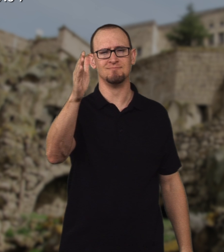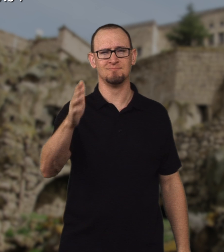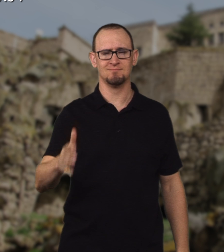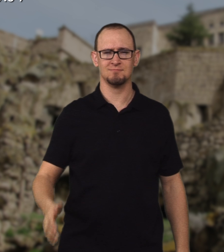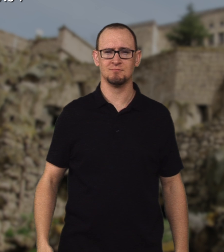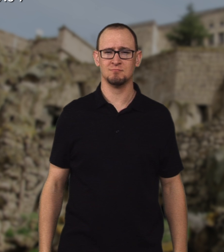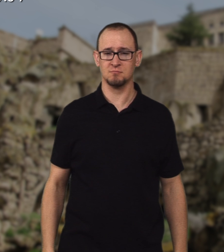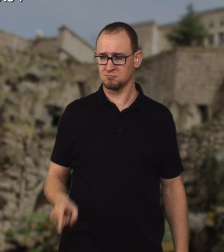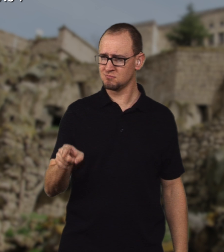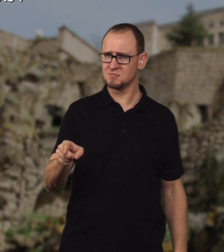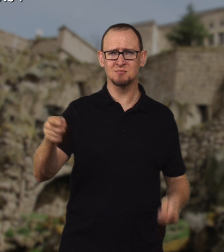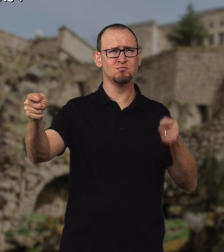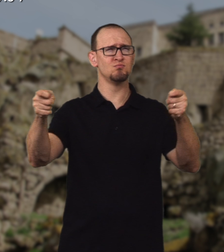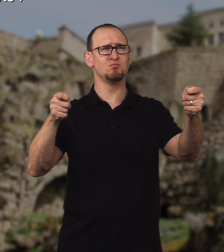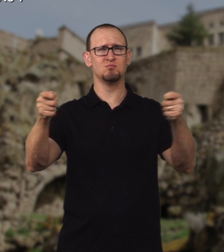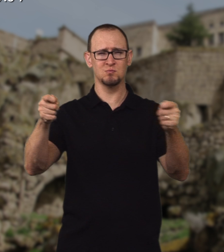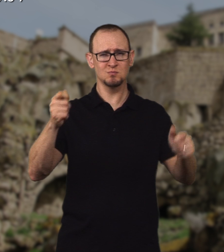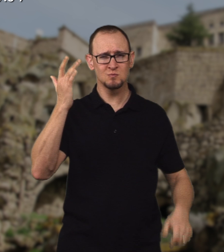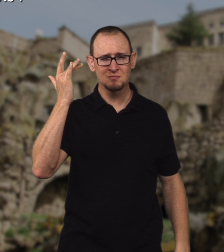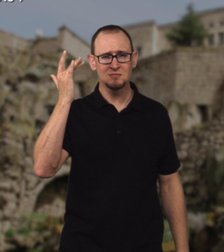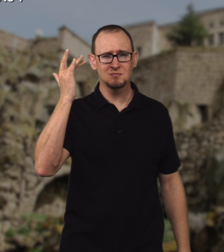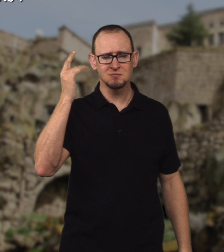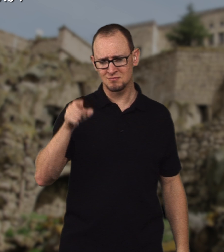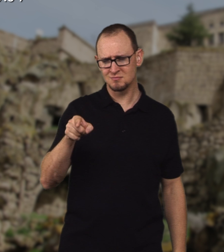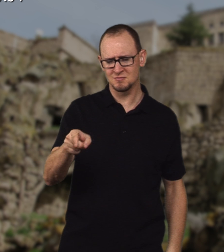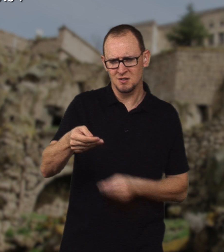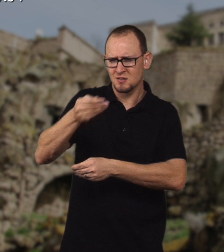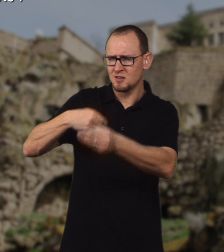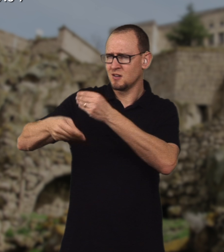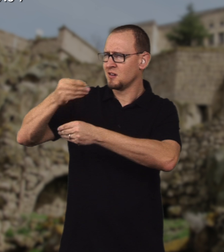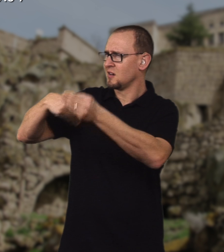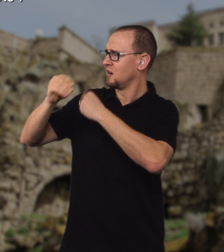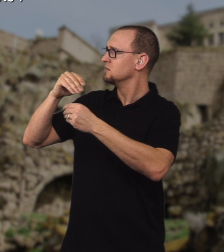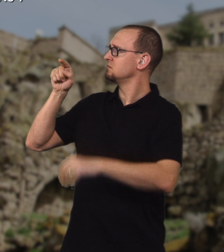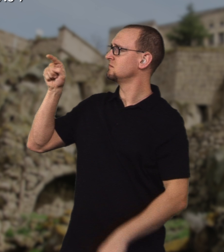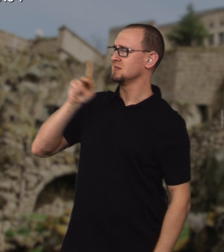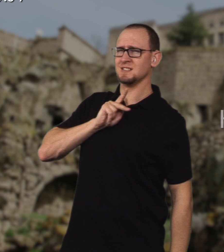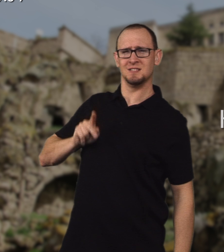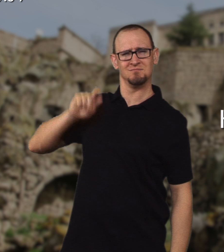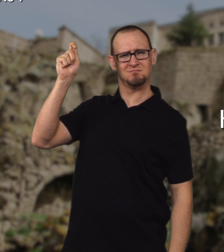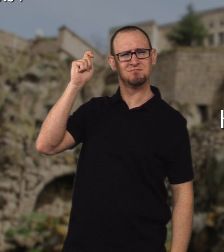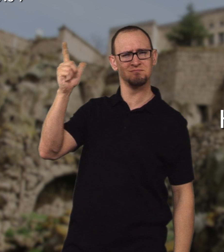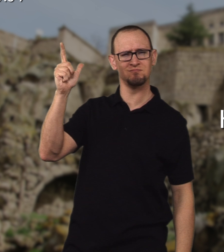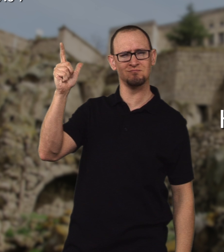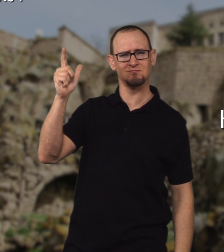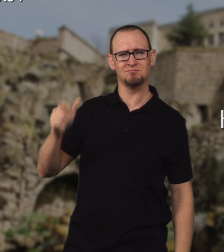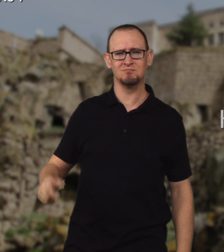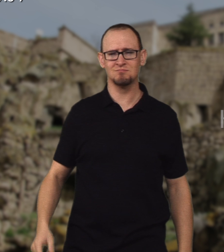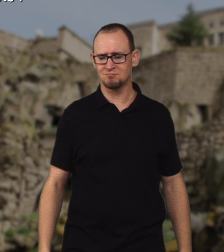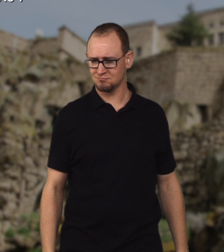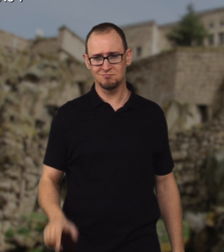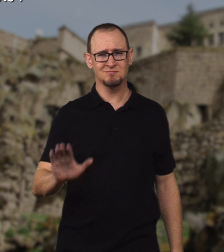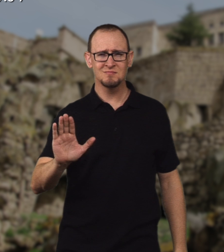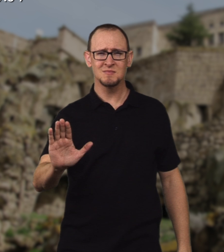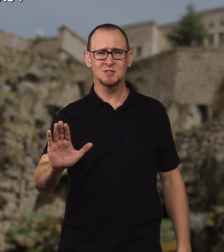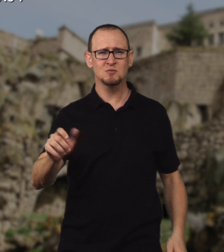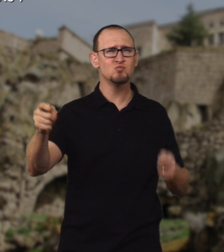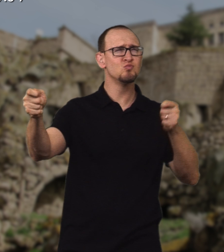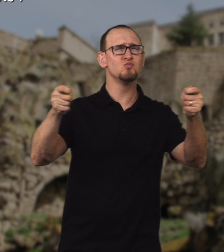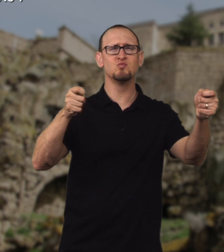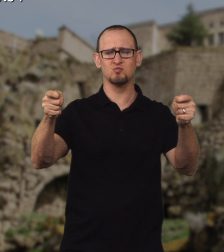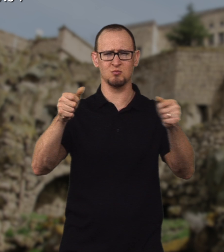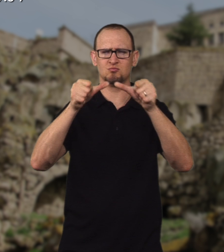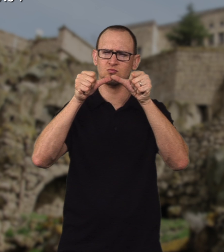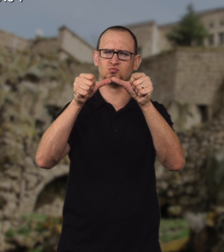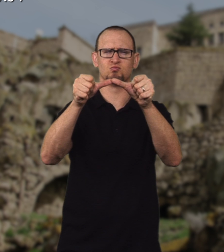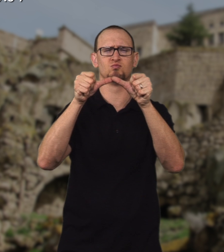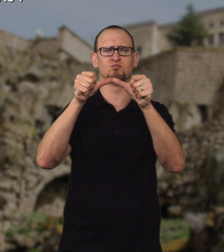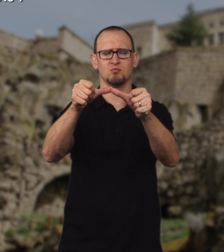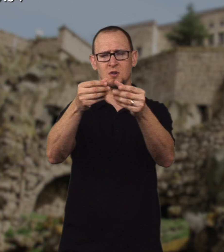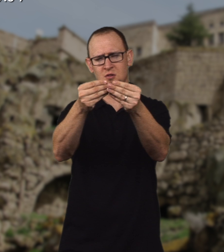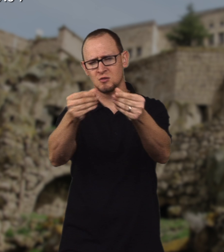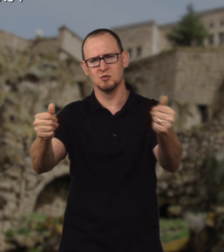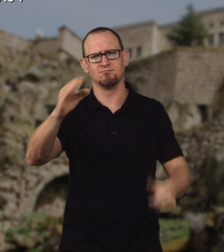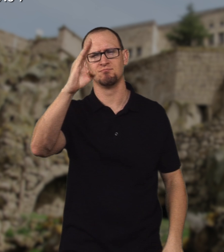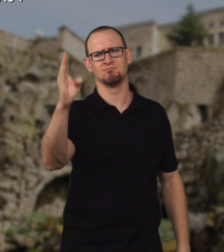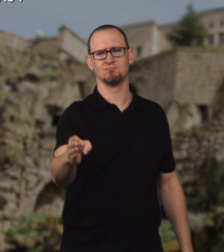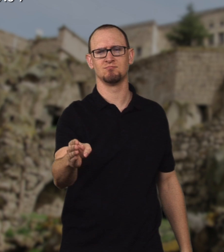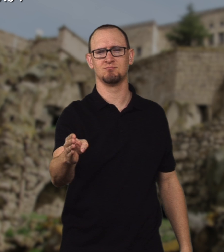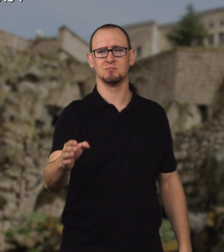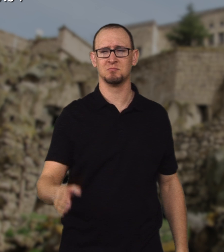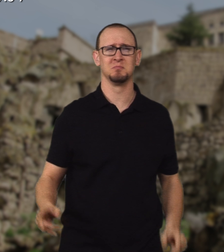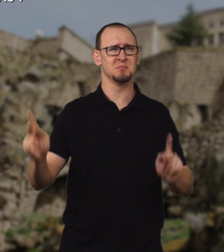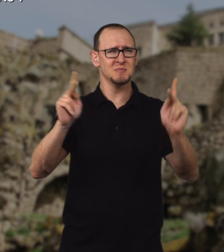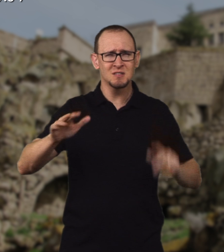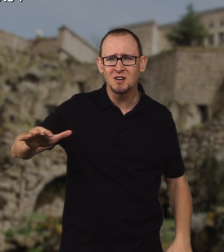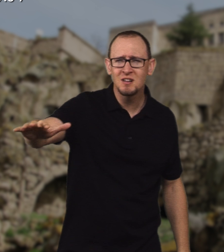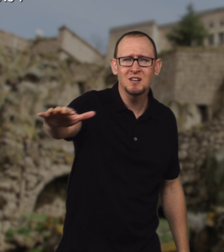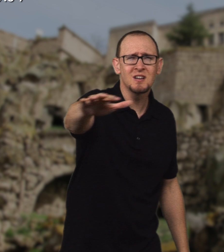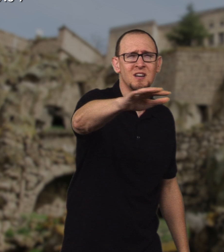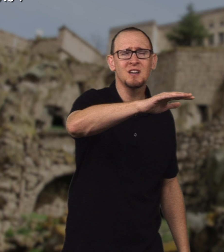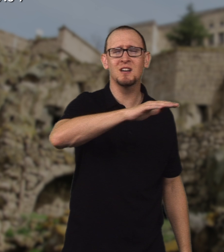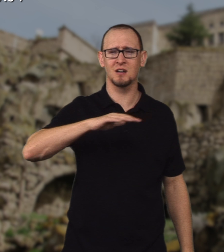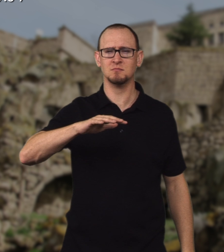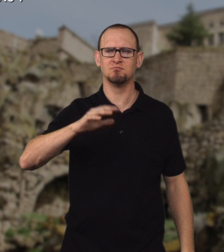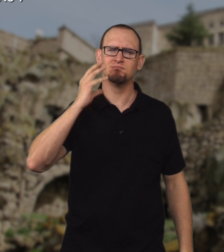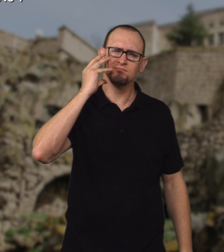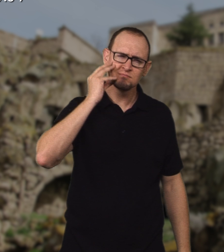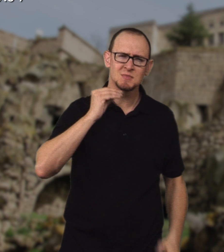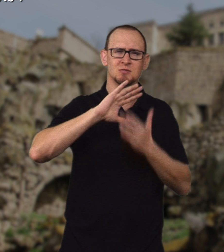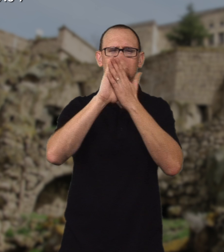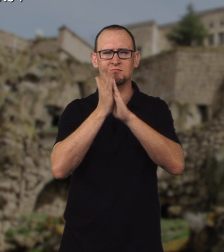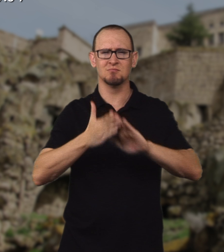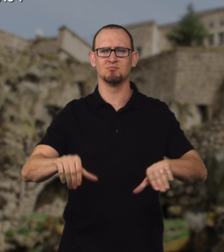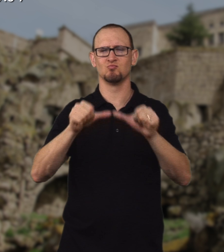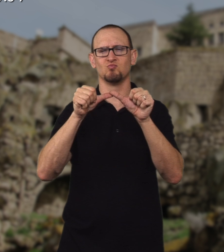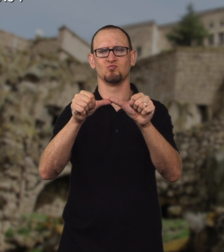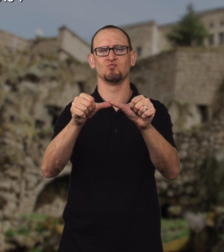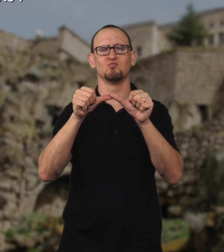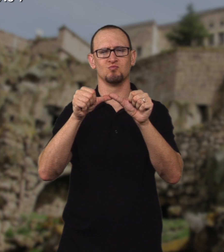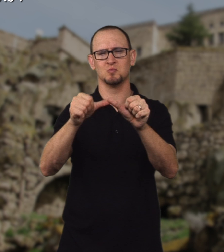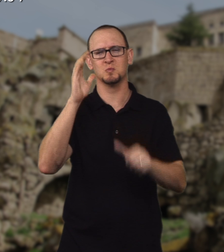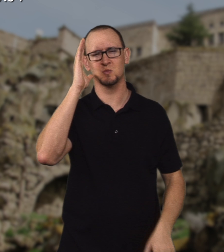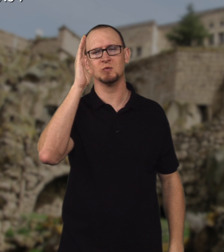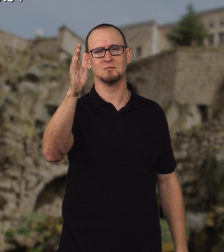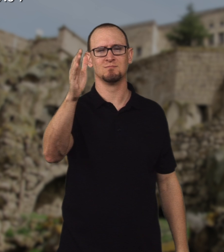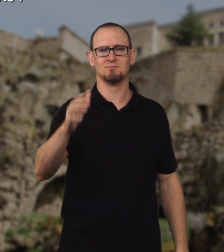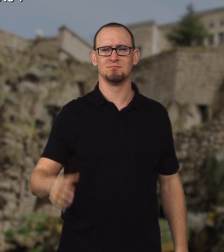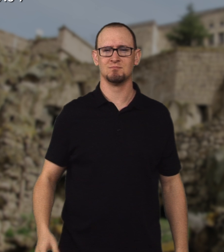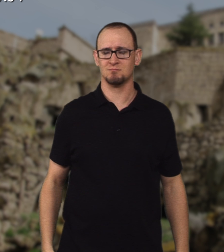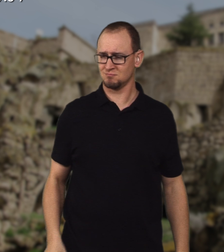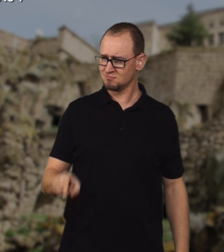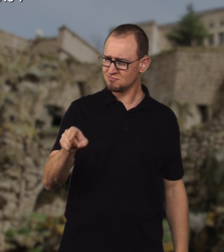Of the increase of His government and peace there will be no end.